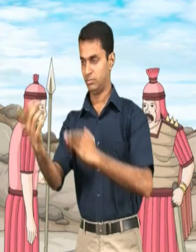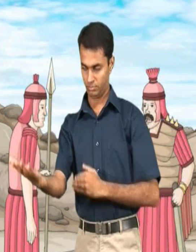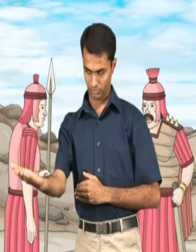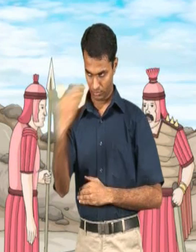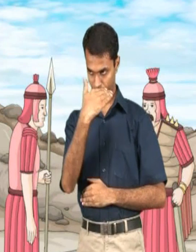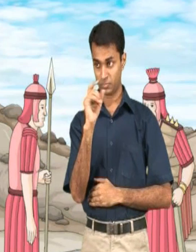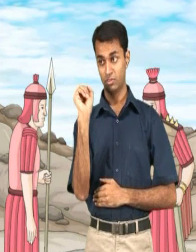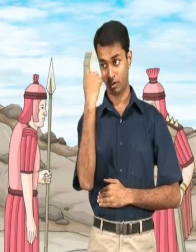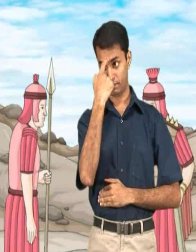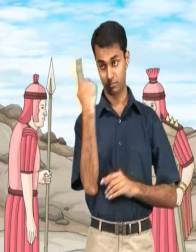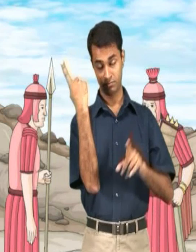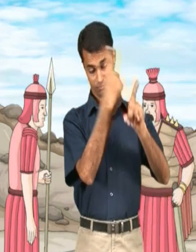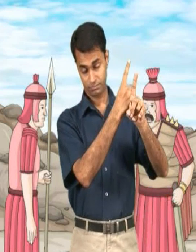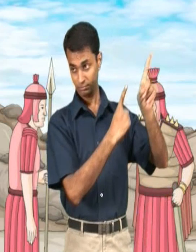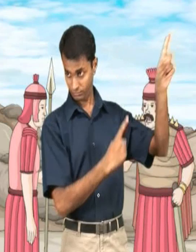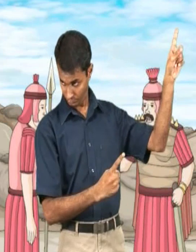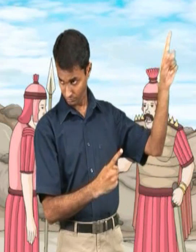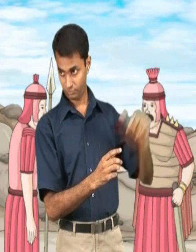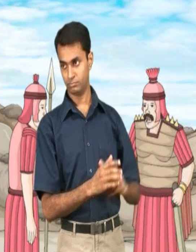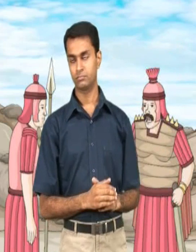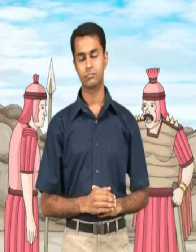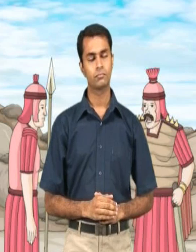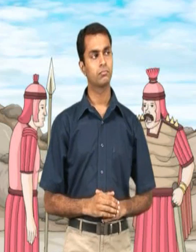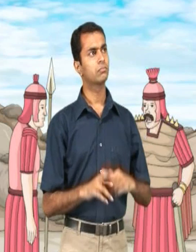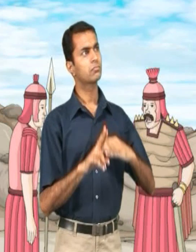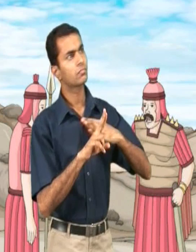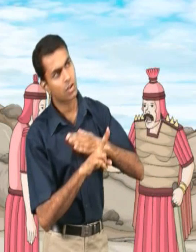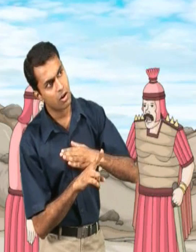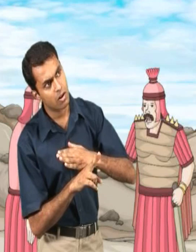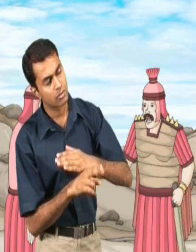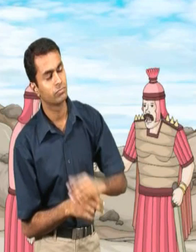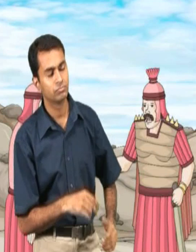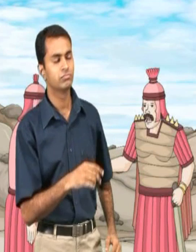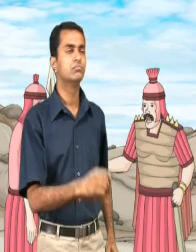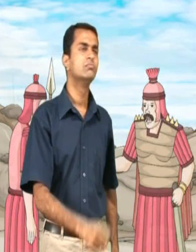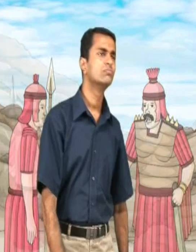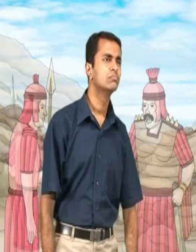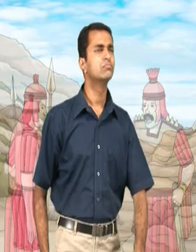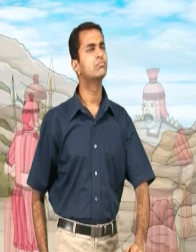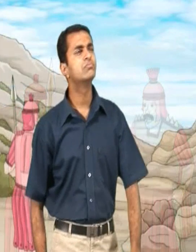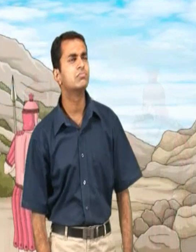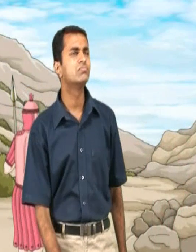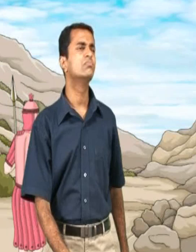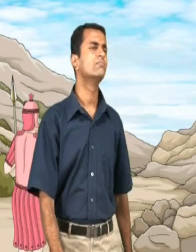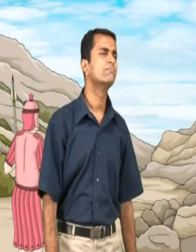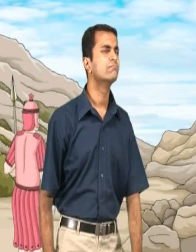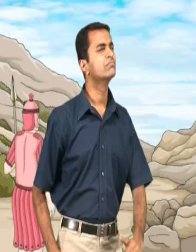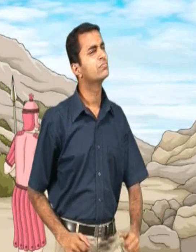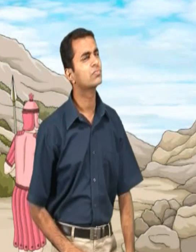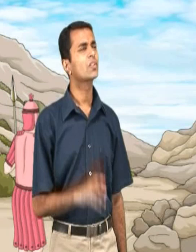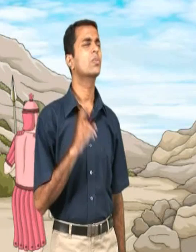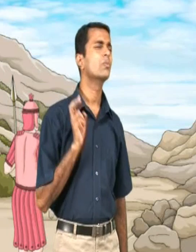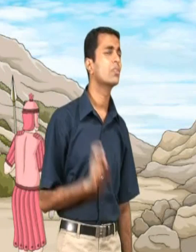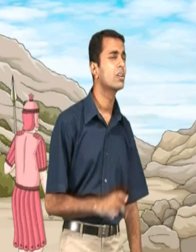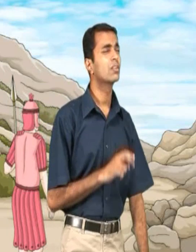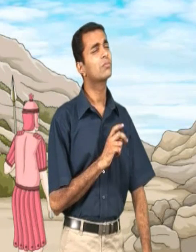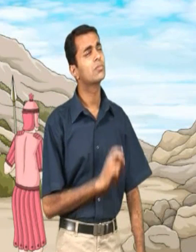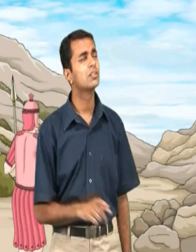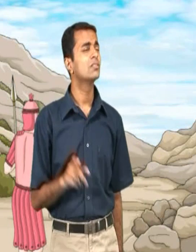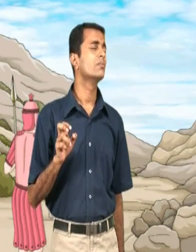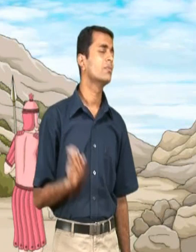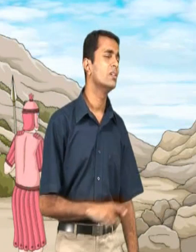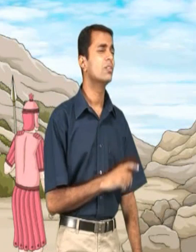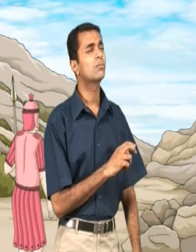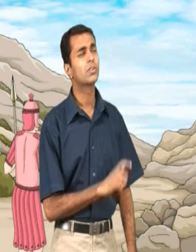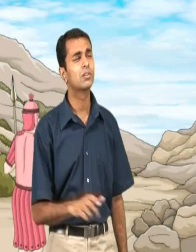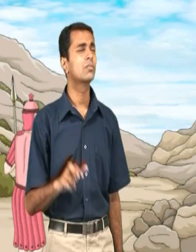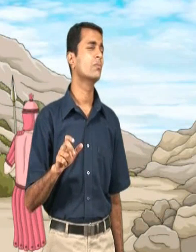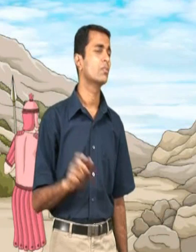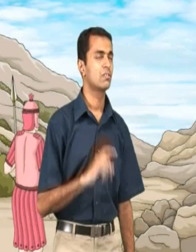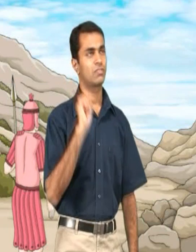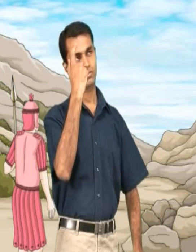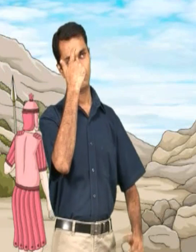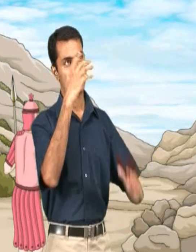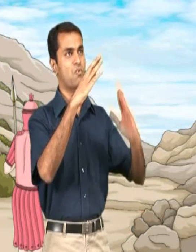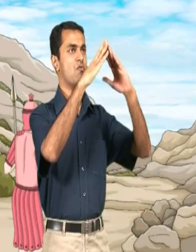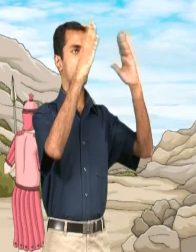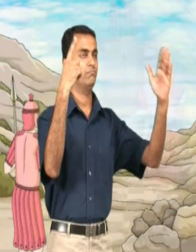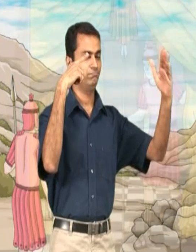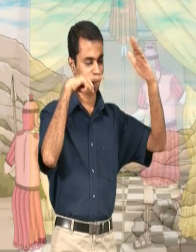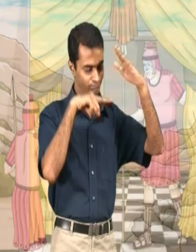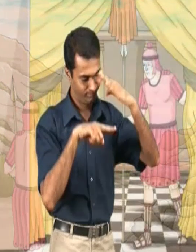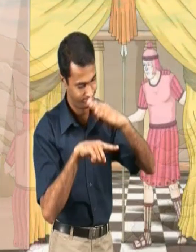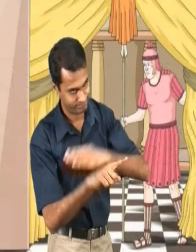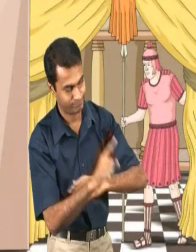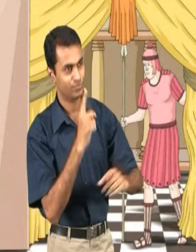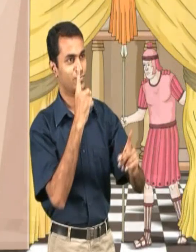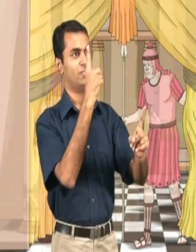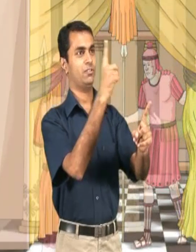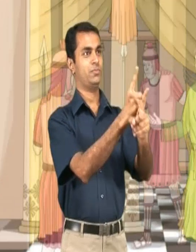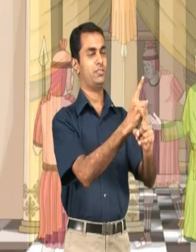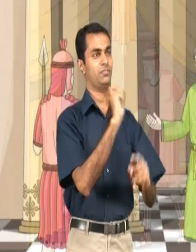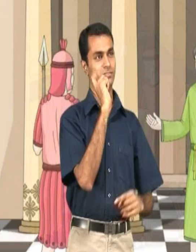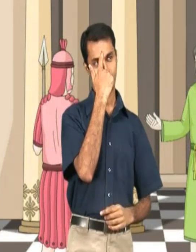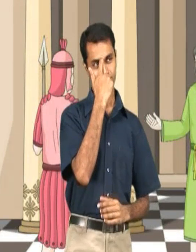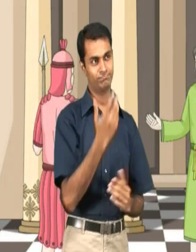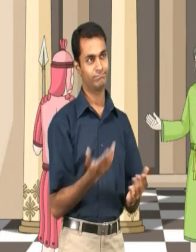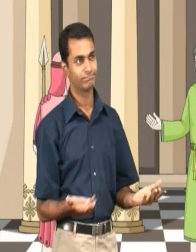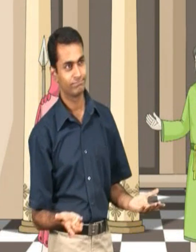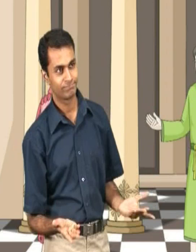So Joab sent him to David.